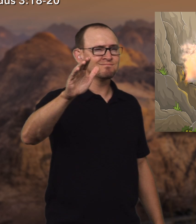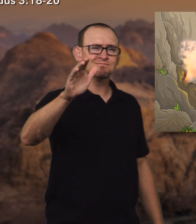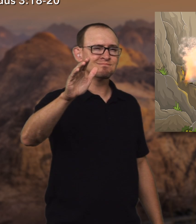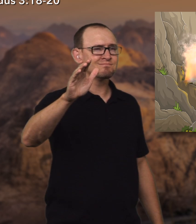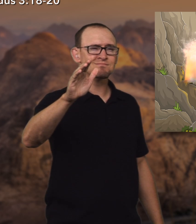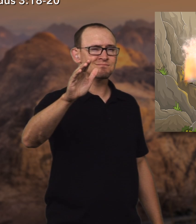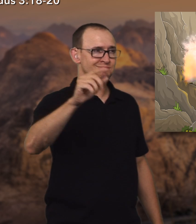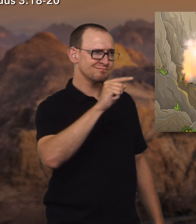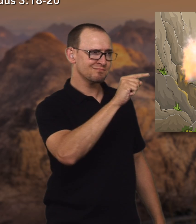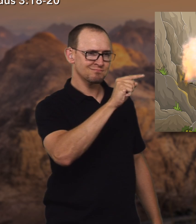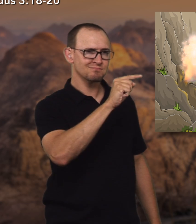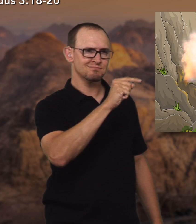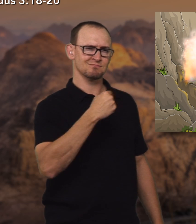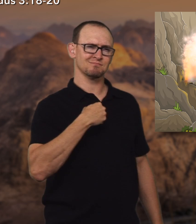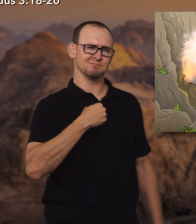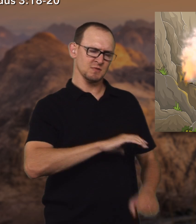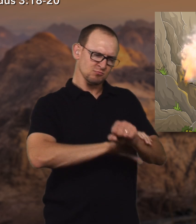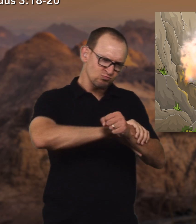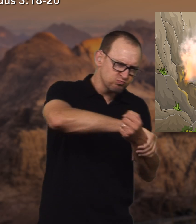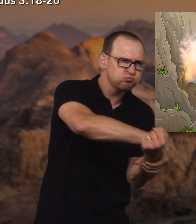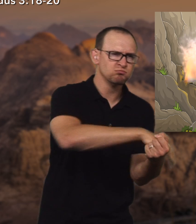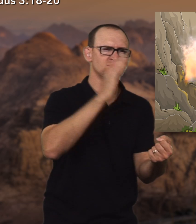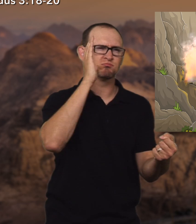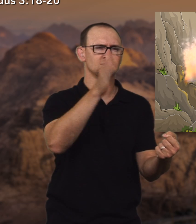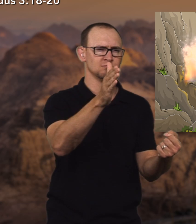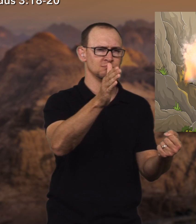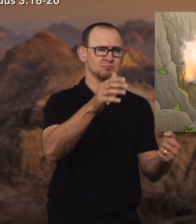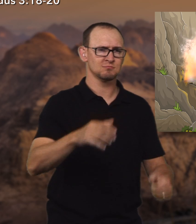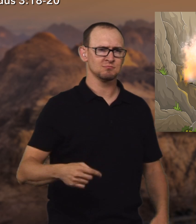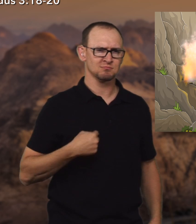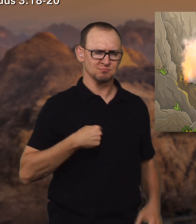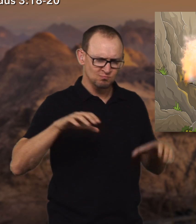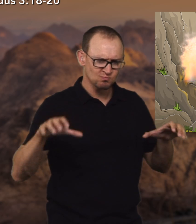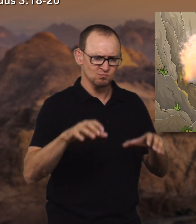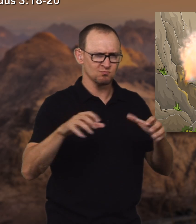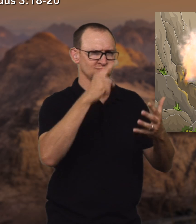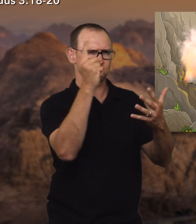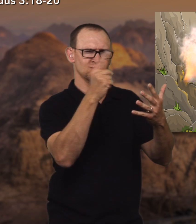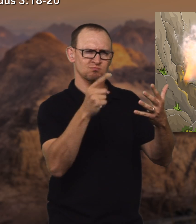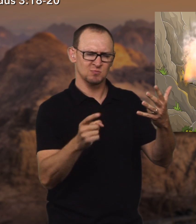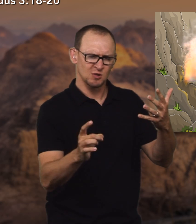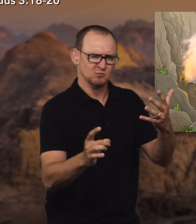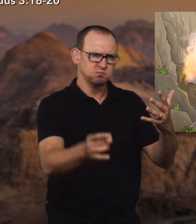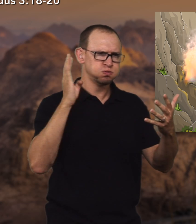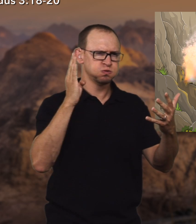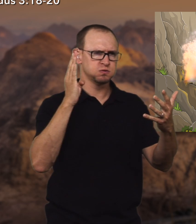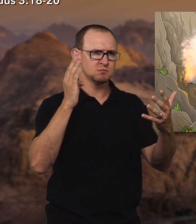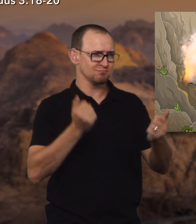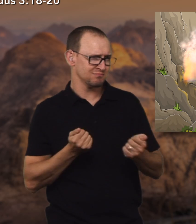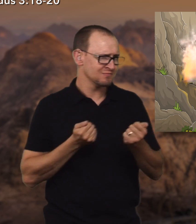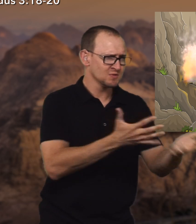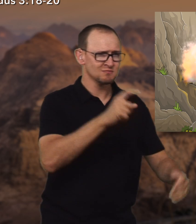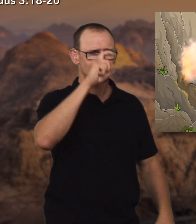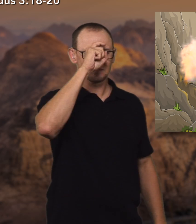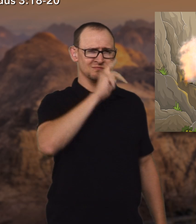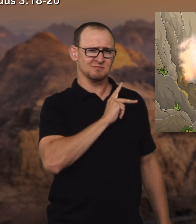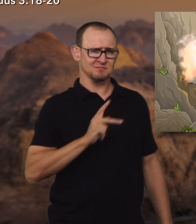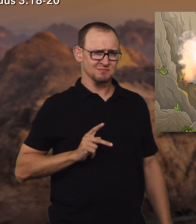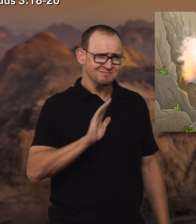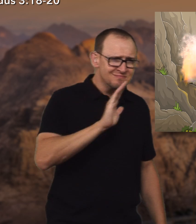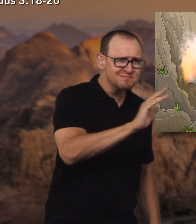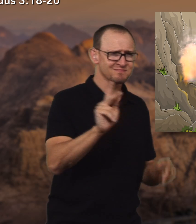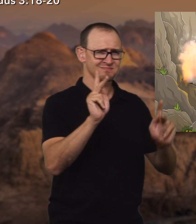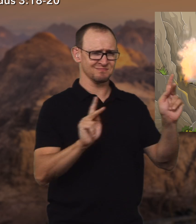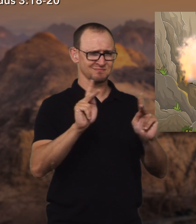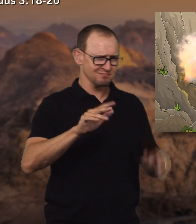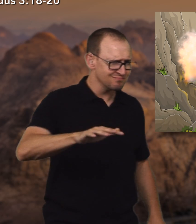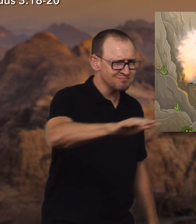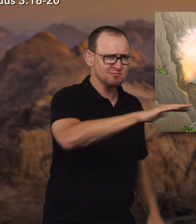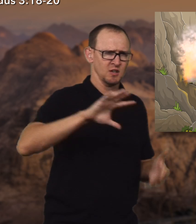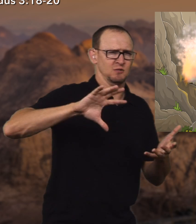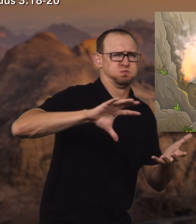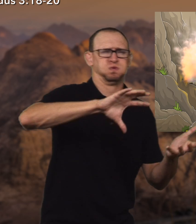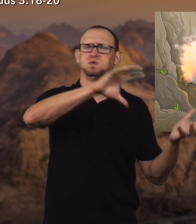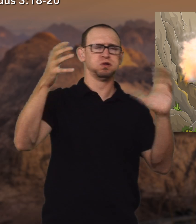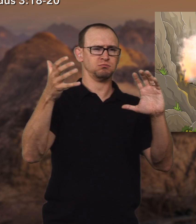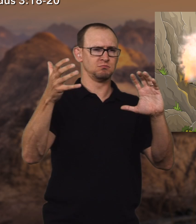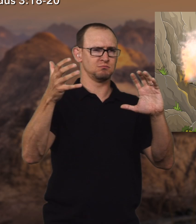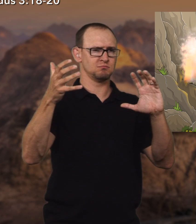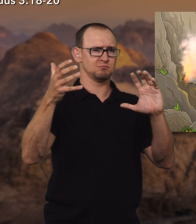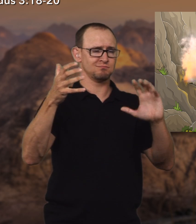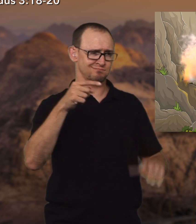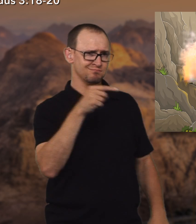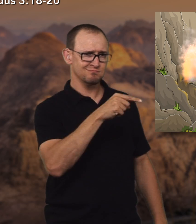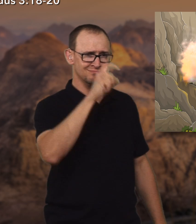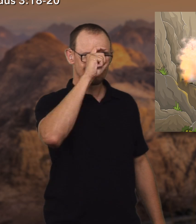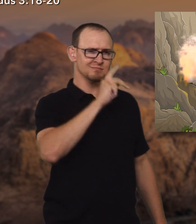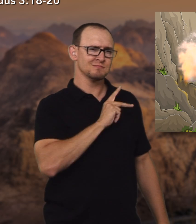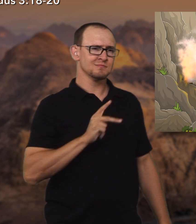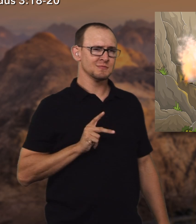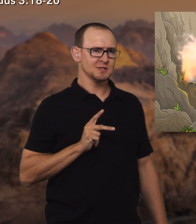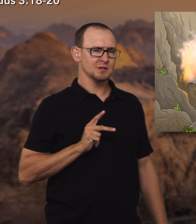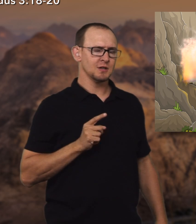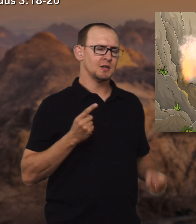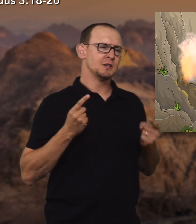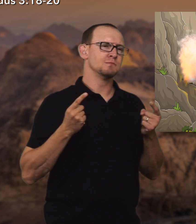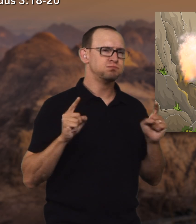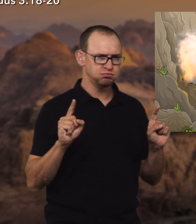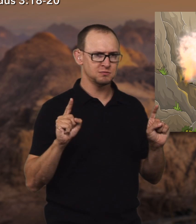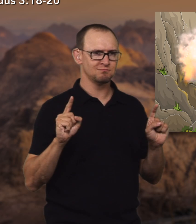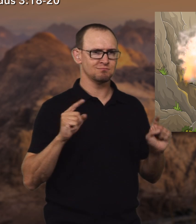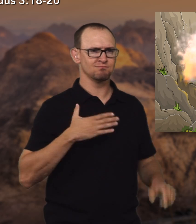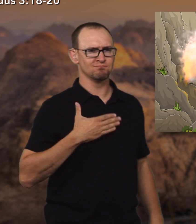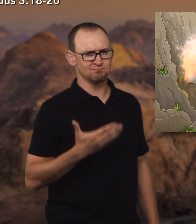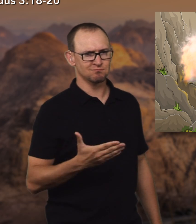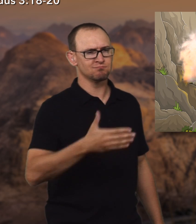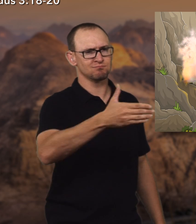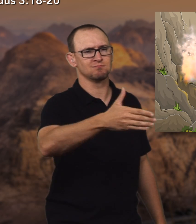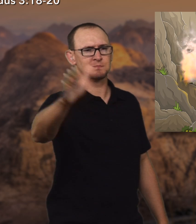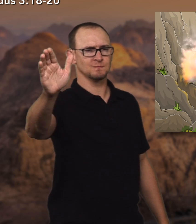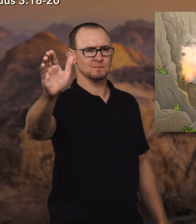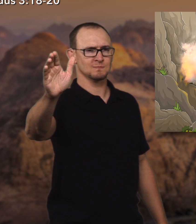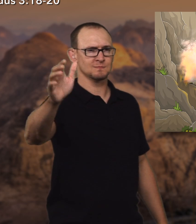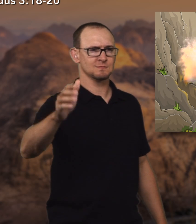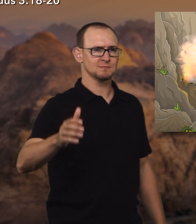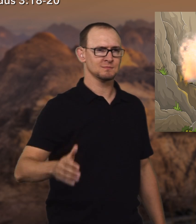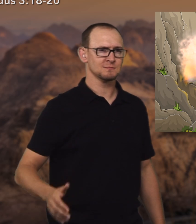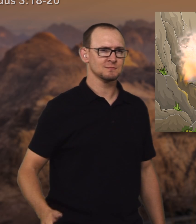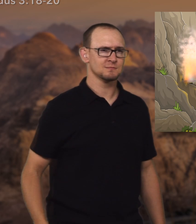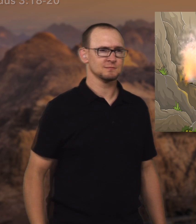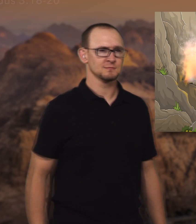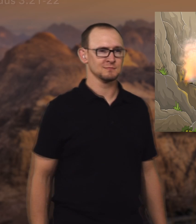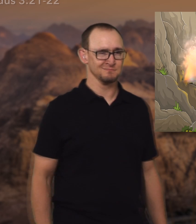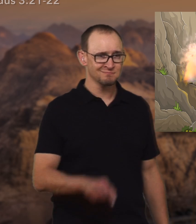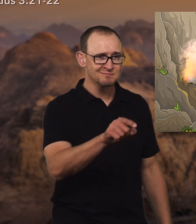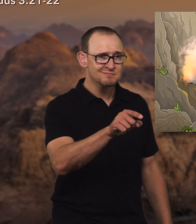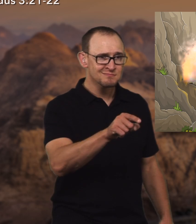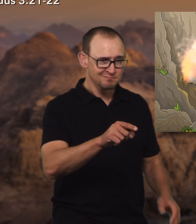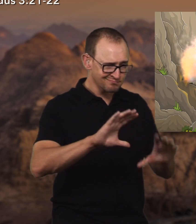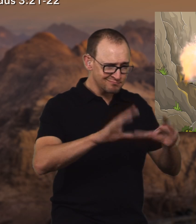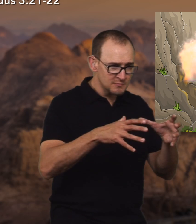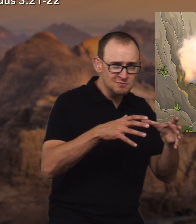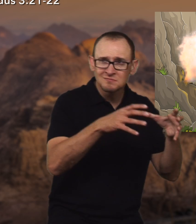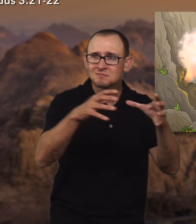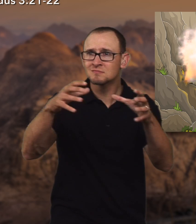So I will stretch out My hand and strike the Egyptians with all the wonders I will perform among them. And after that, he will release you.